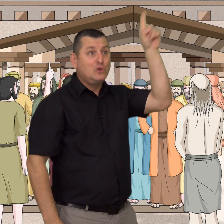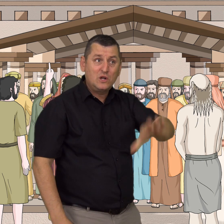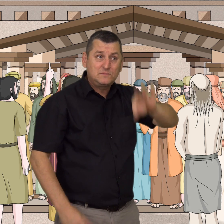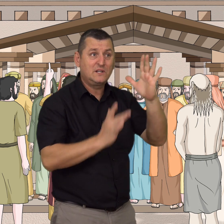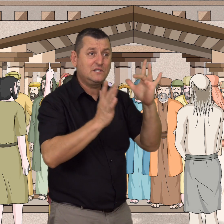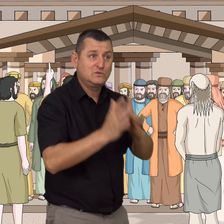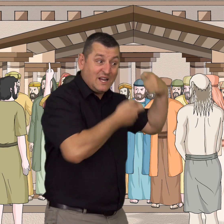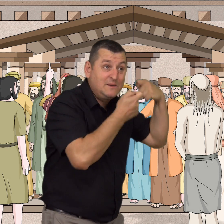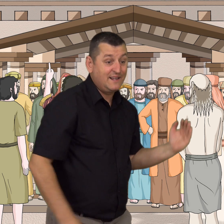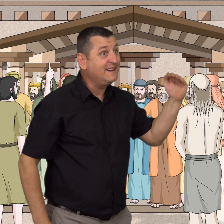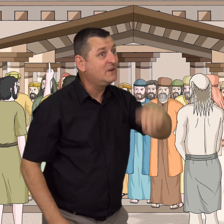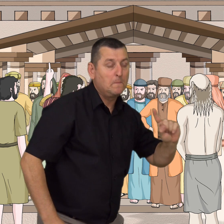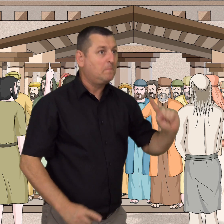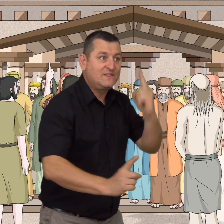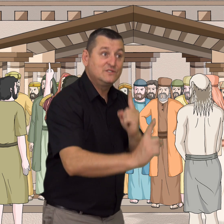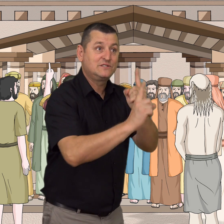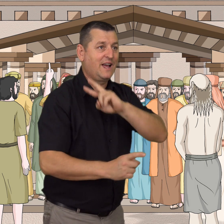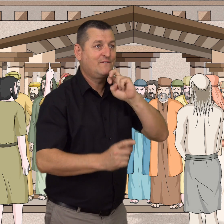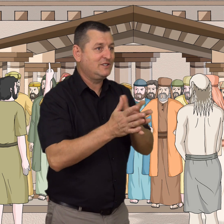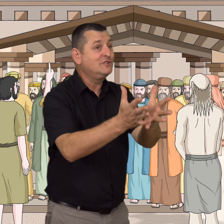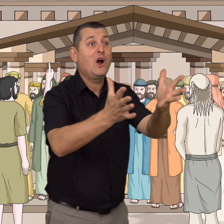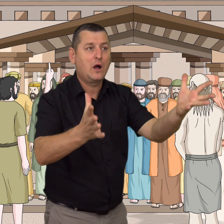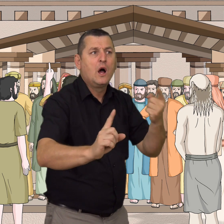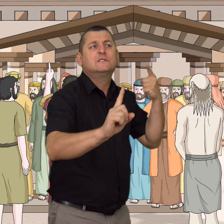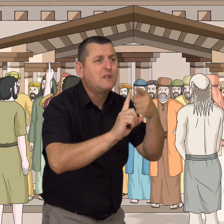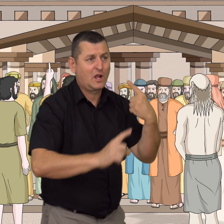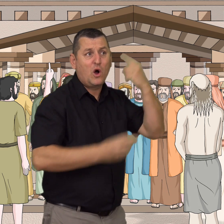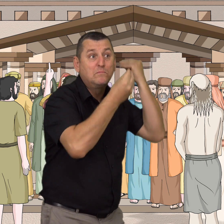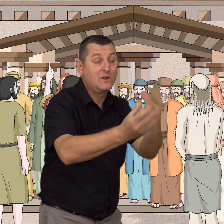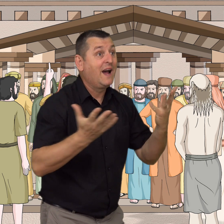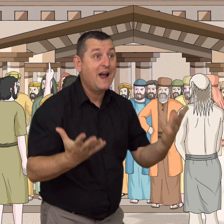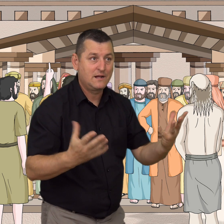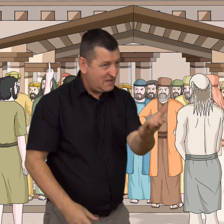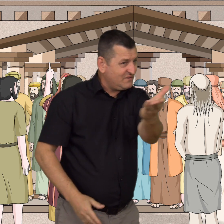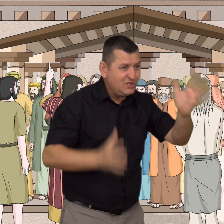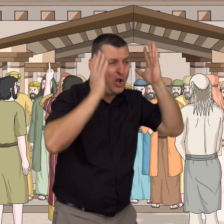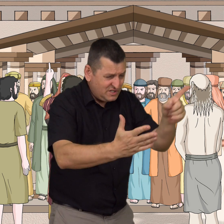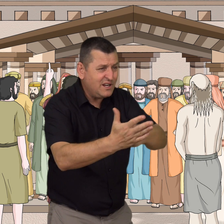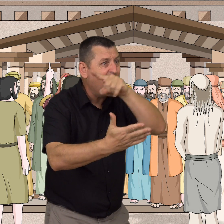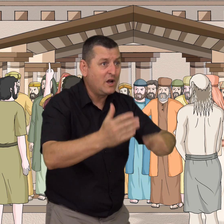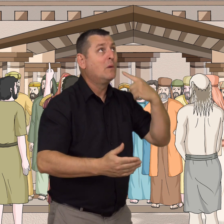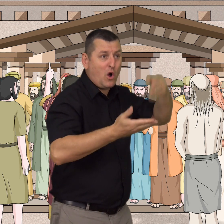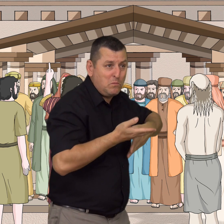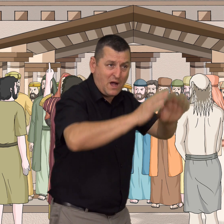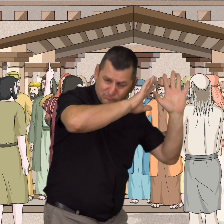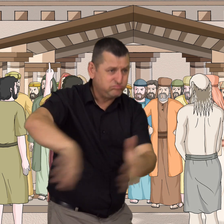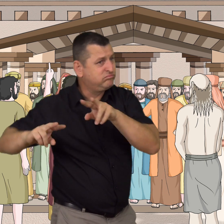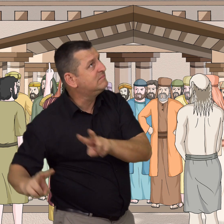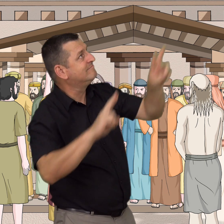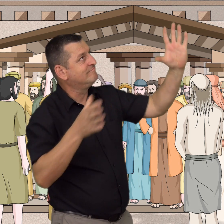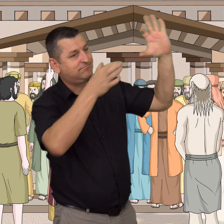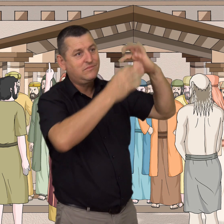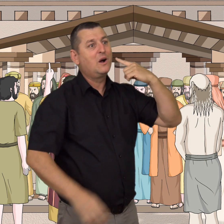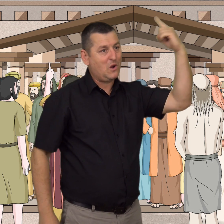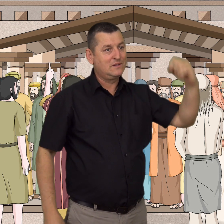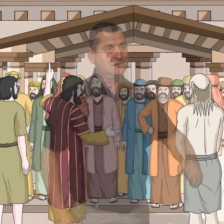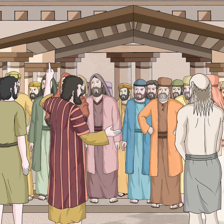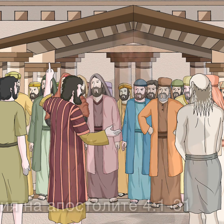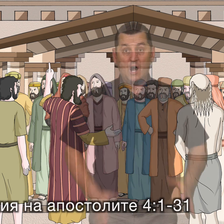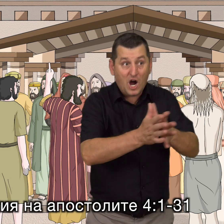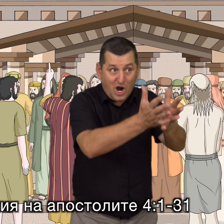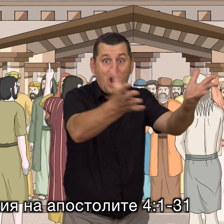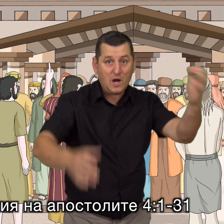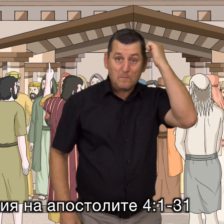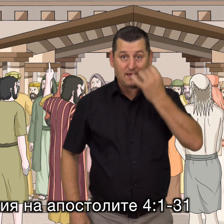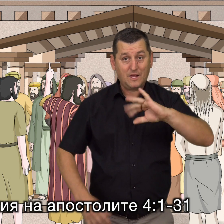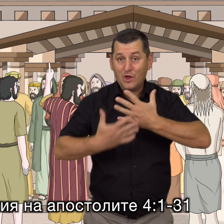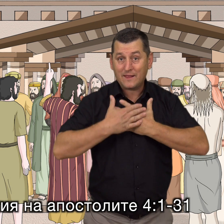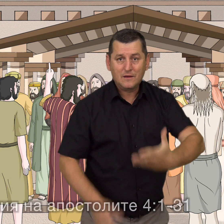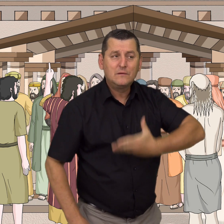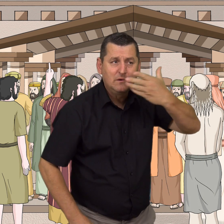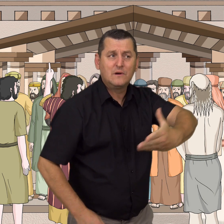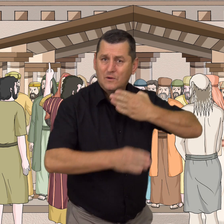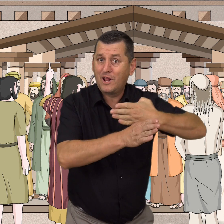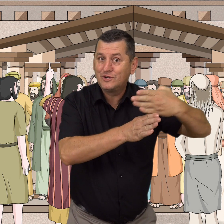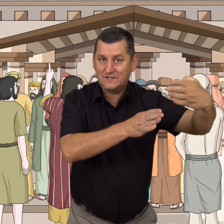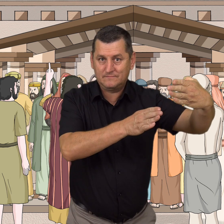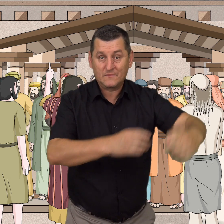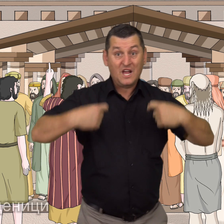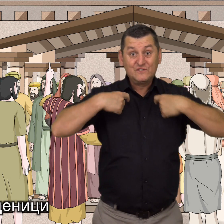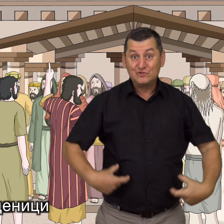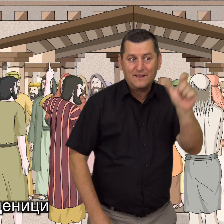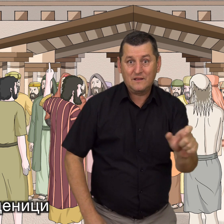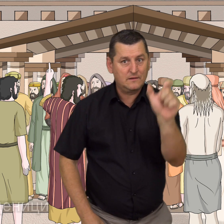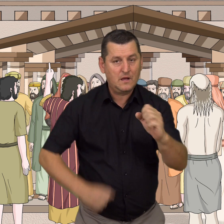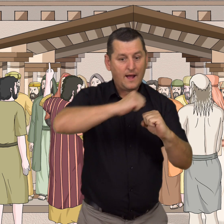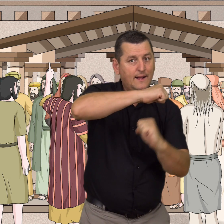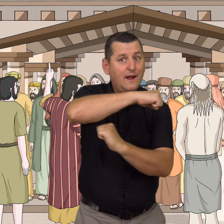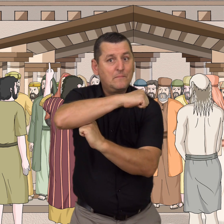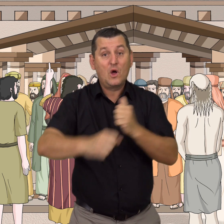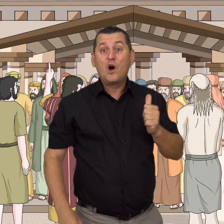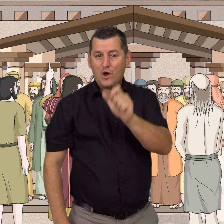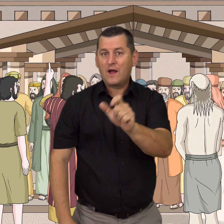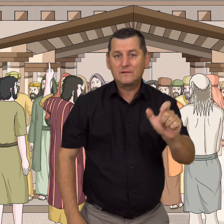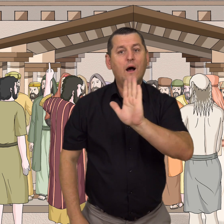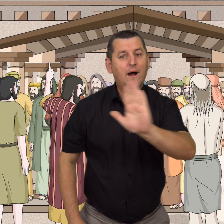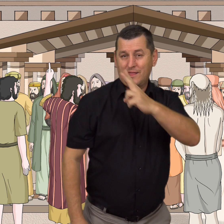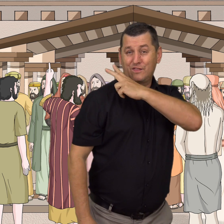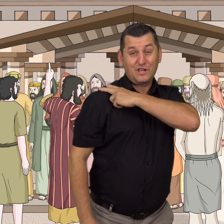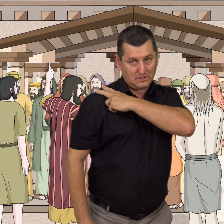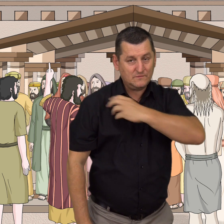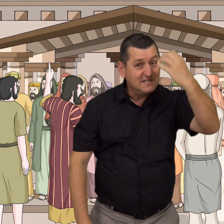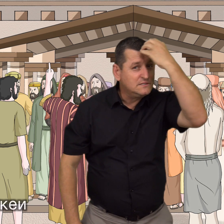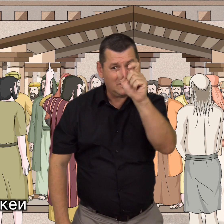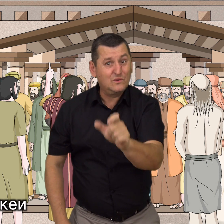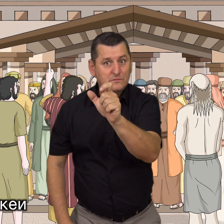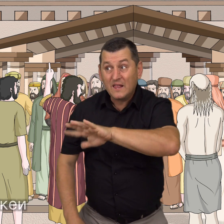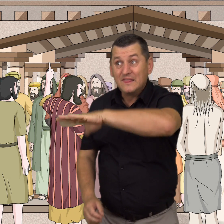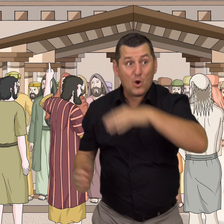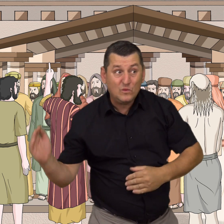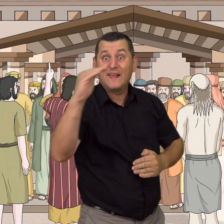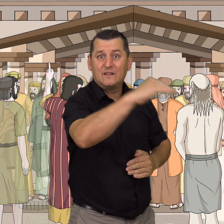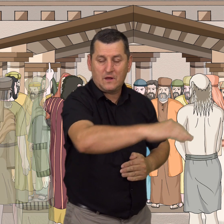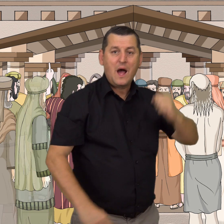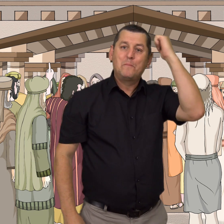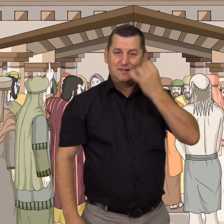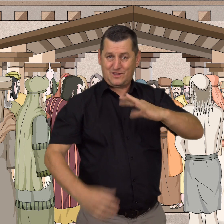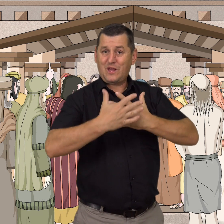When God raised up His Servant, He sent Him first to you to bless you by turning each of you from your wicked ways.”